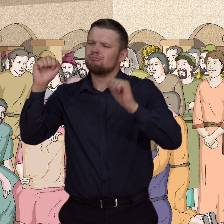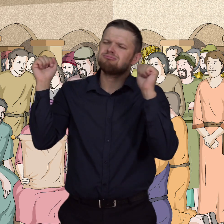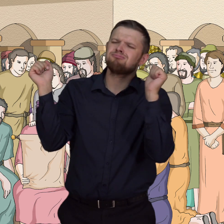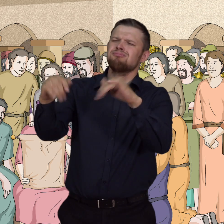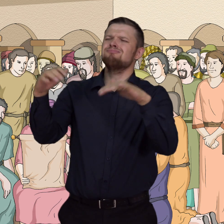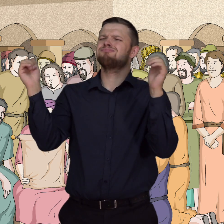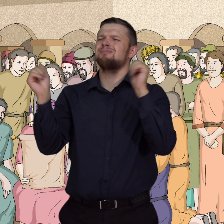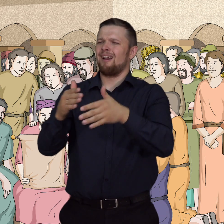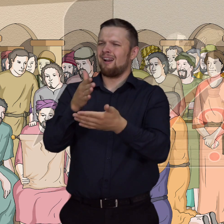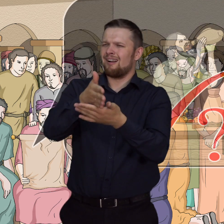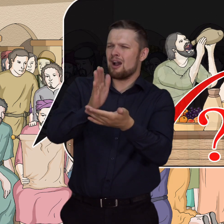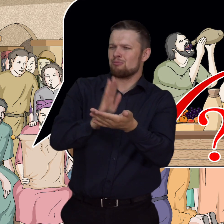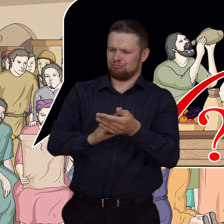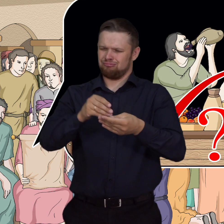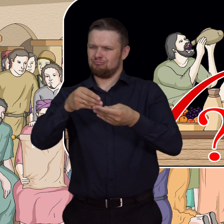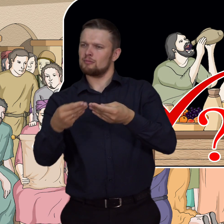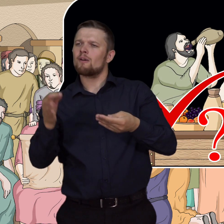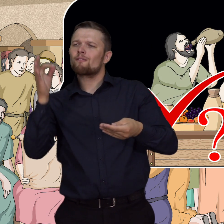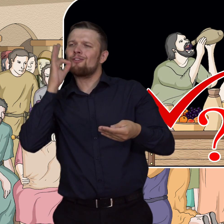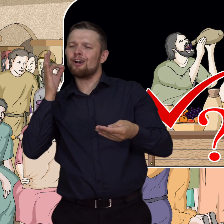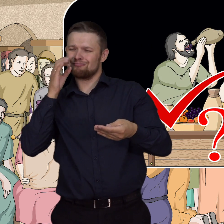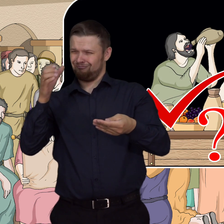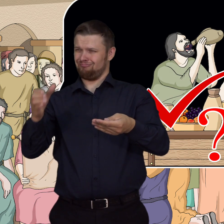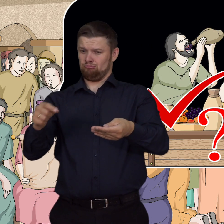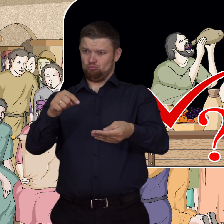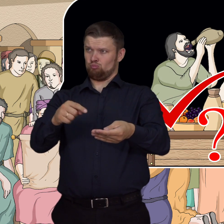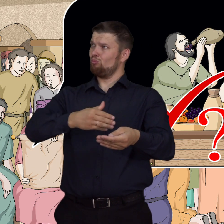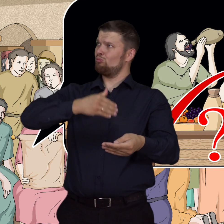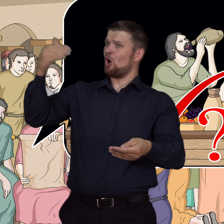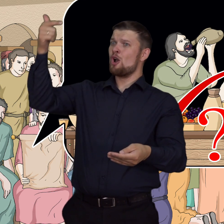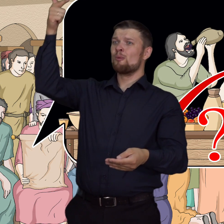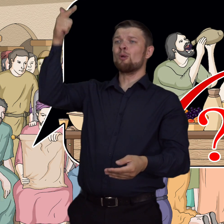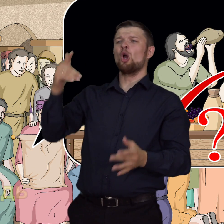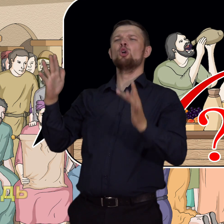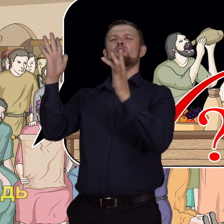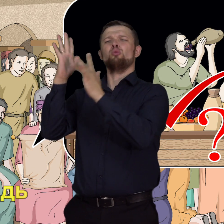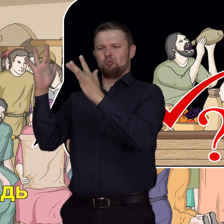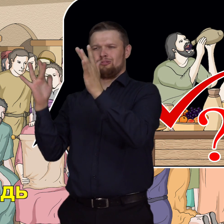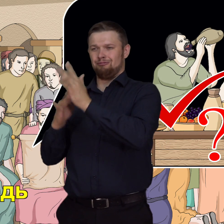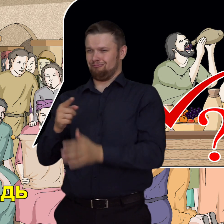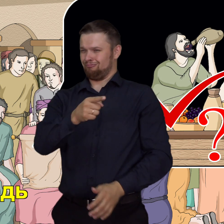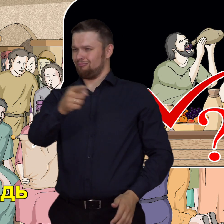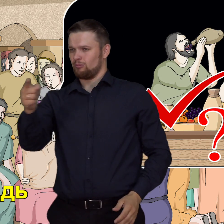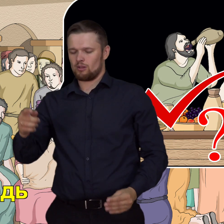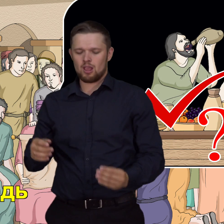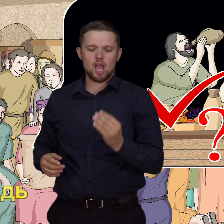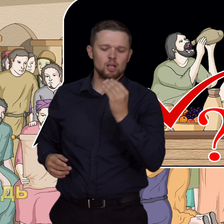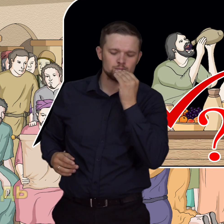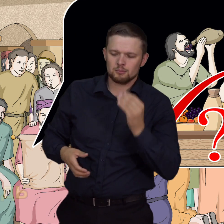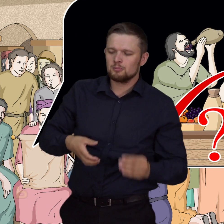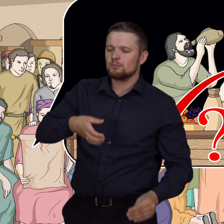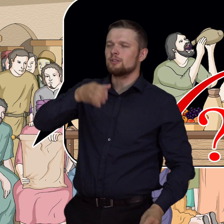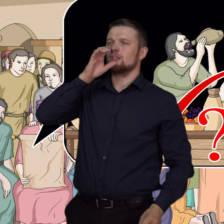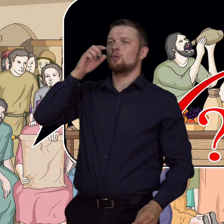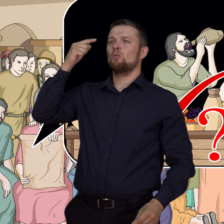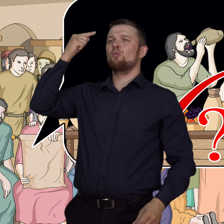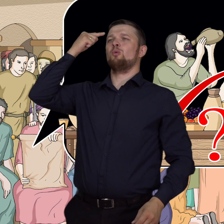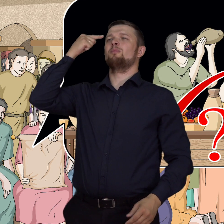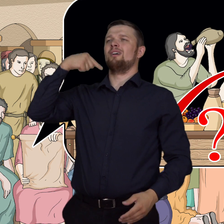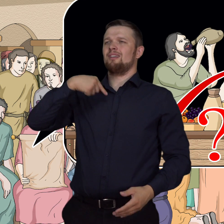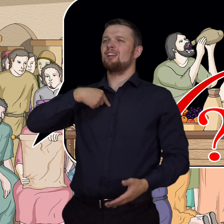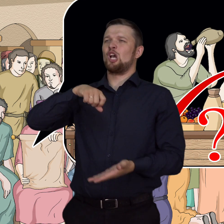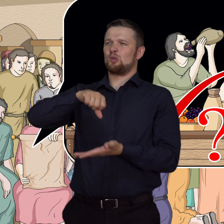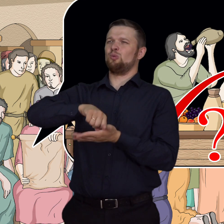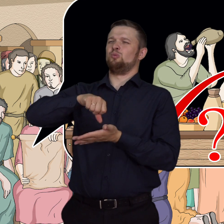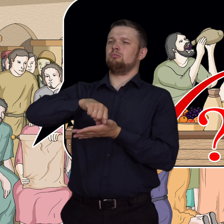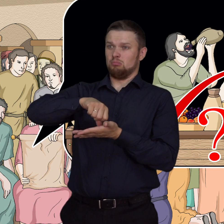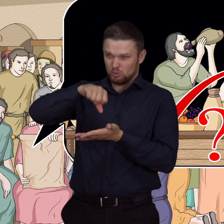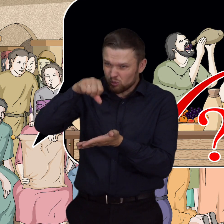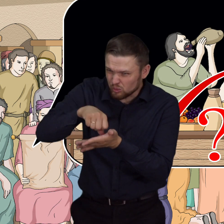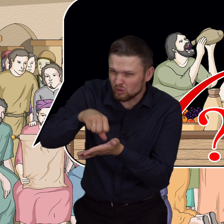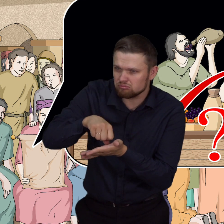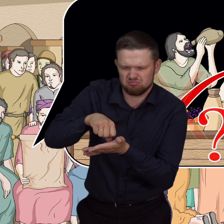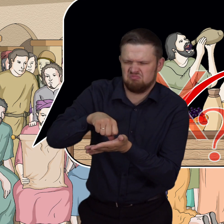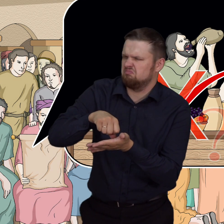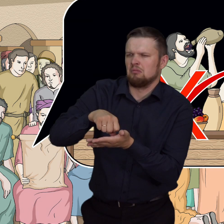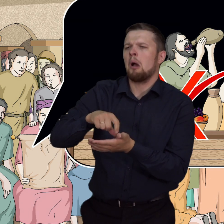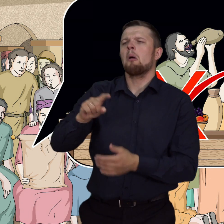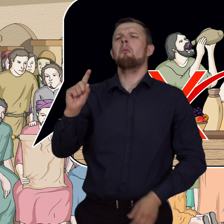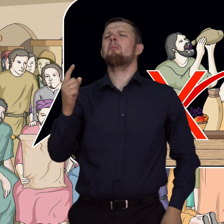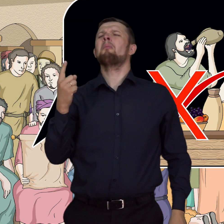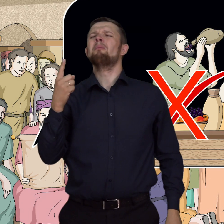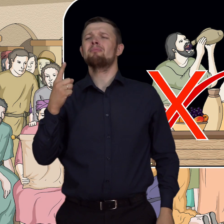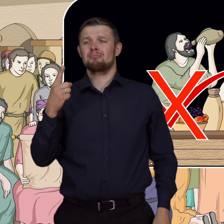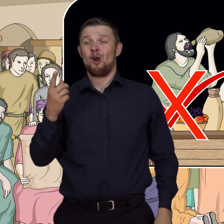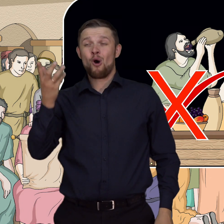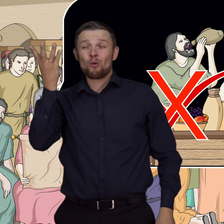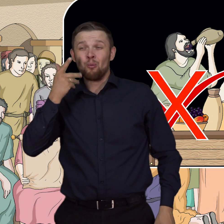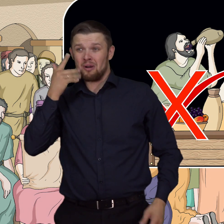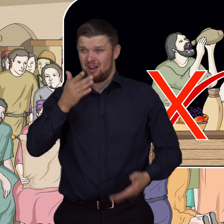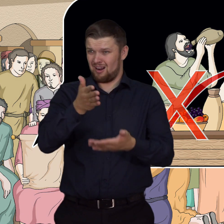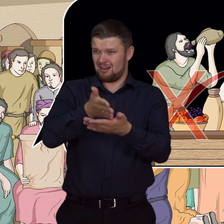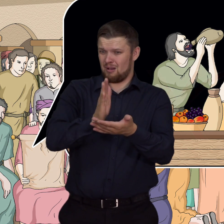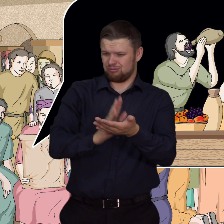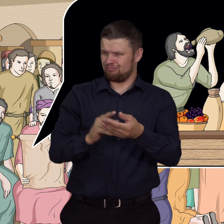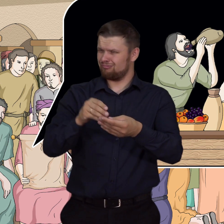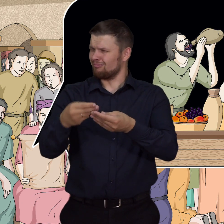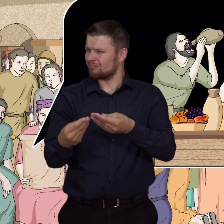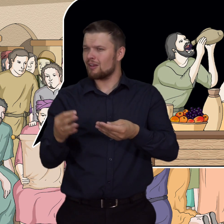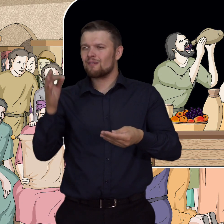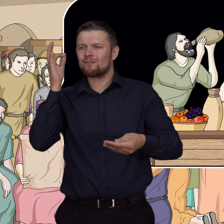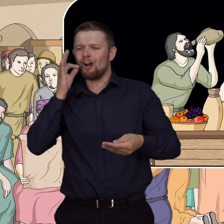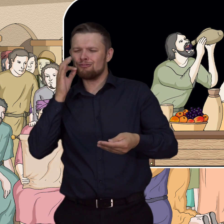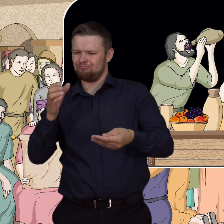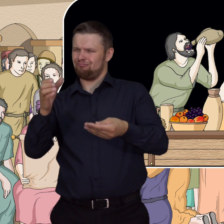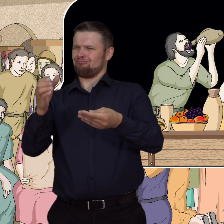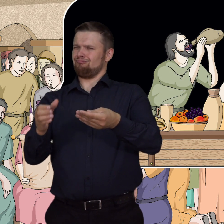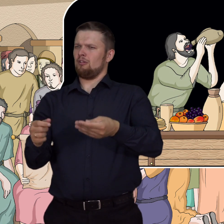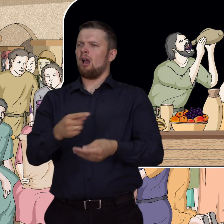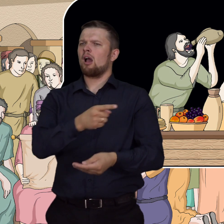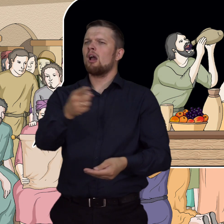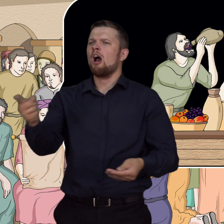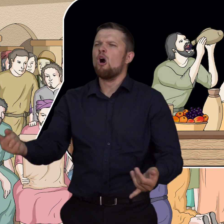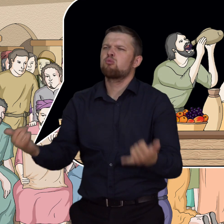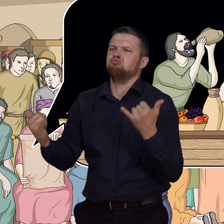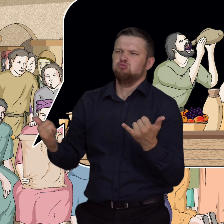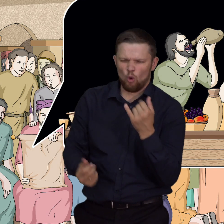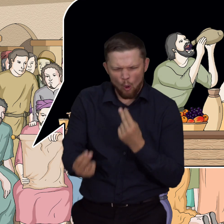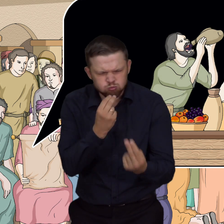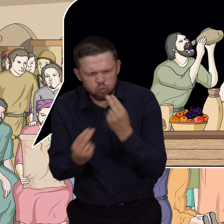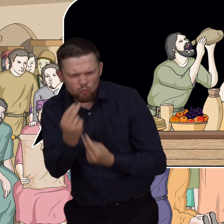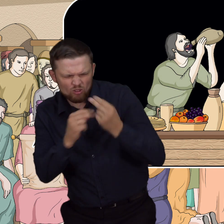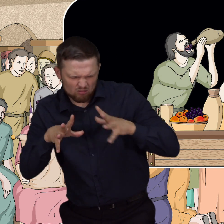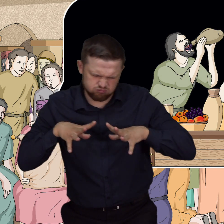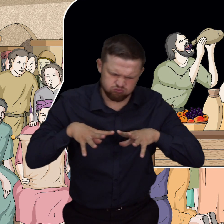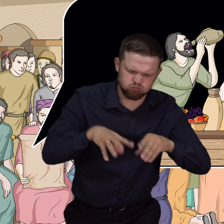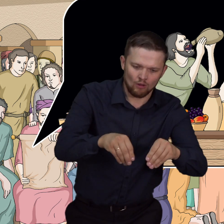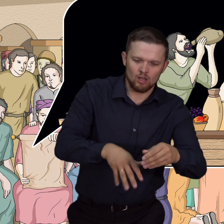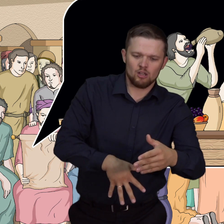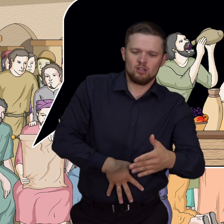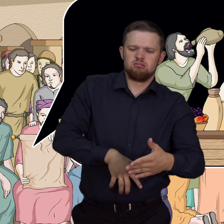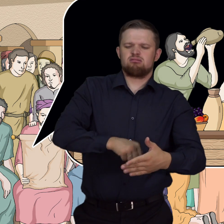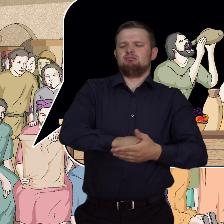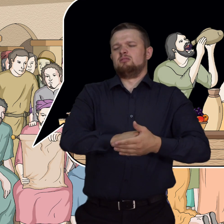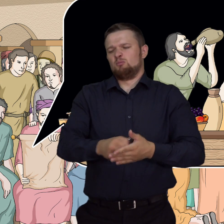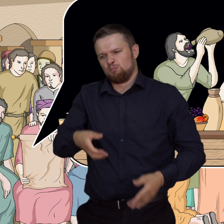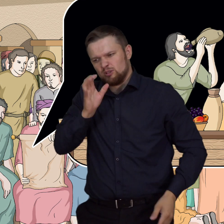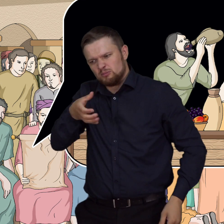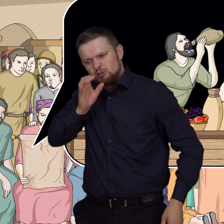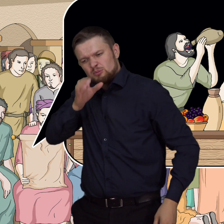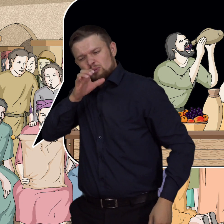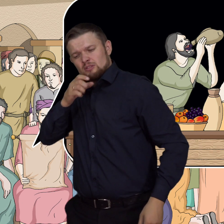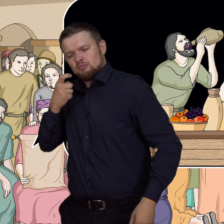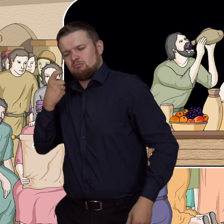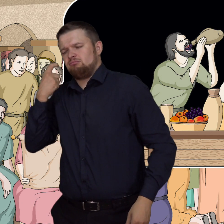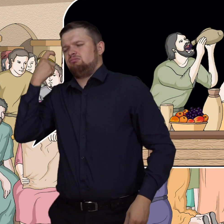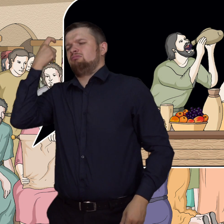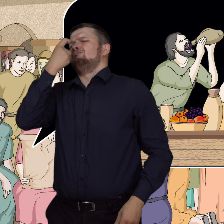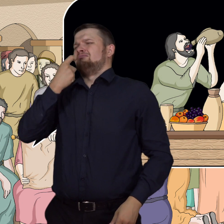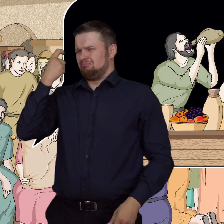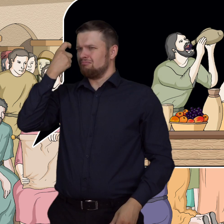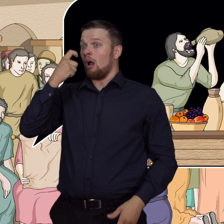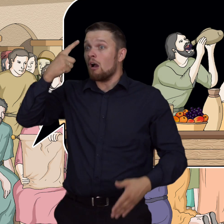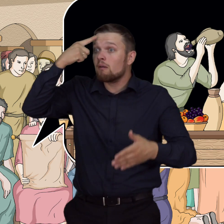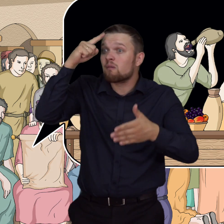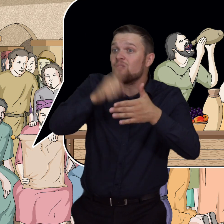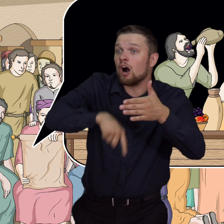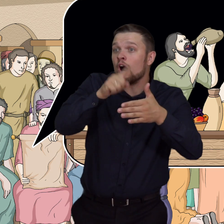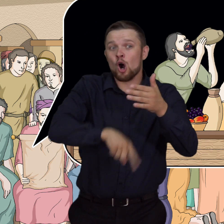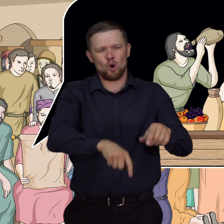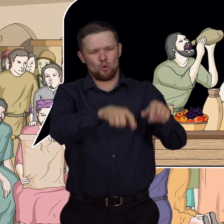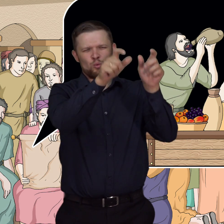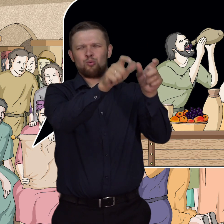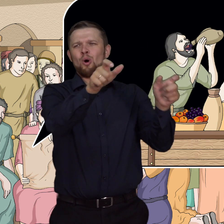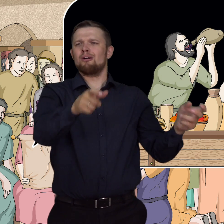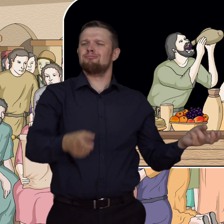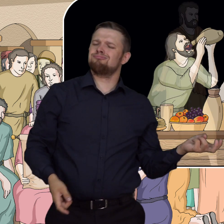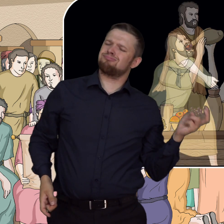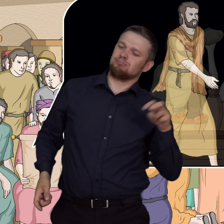Now then, when you come together, it is not the Lord’s Supper you eat. For as you eat, each of you goes ahead without sharing his meal.